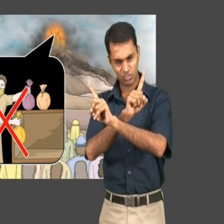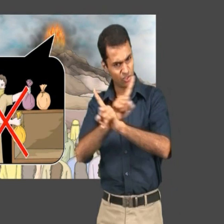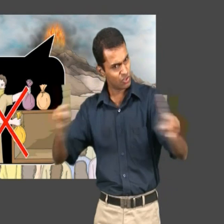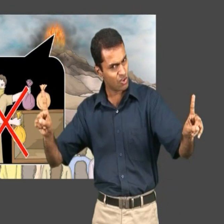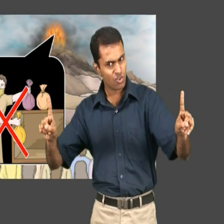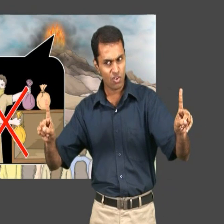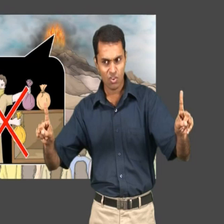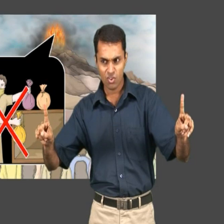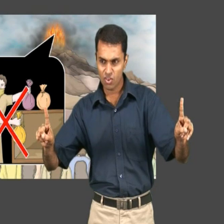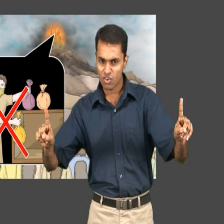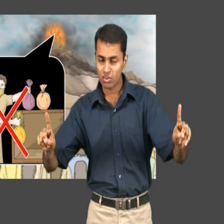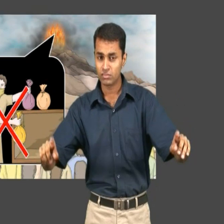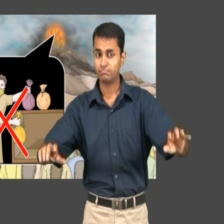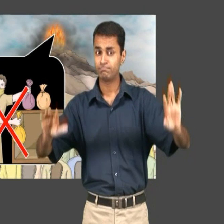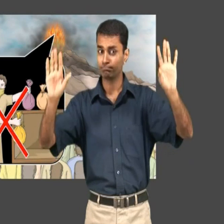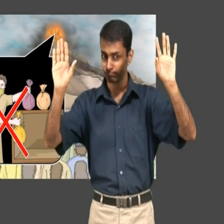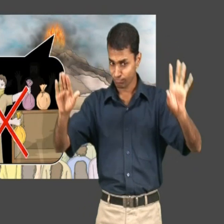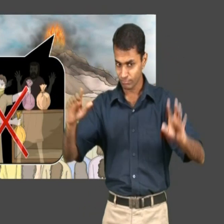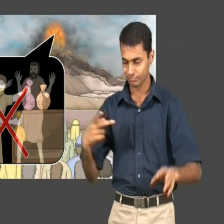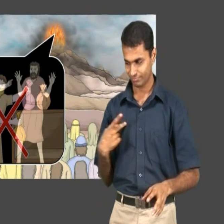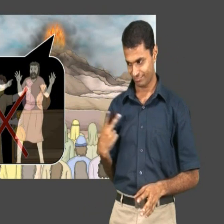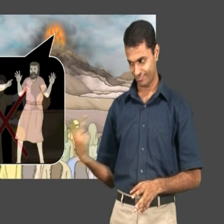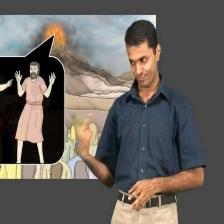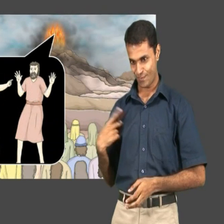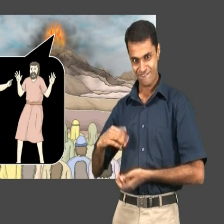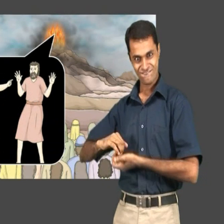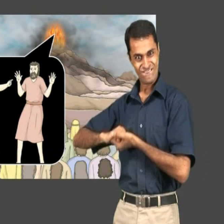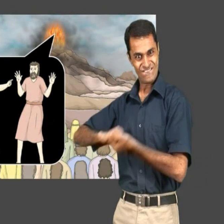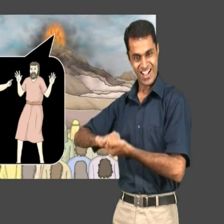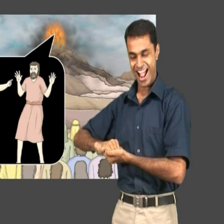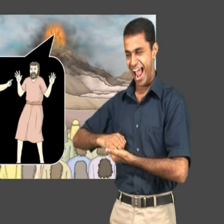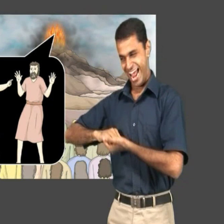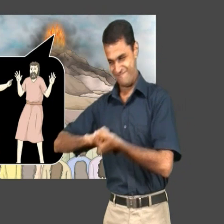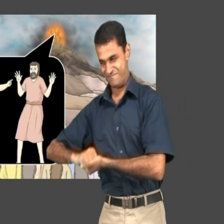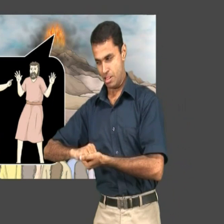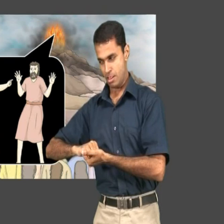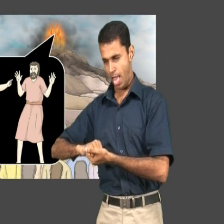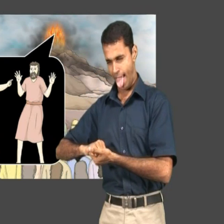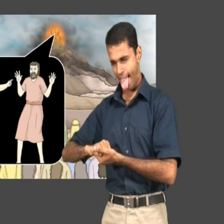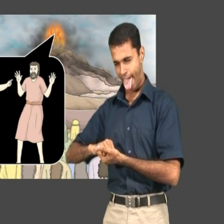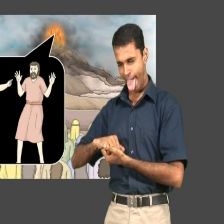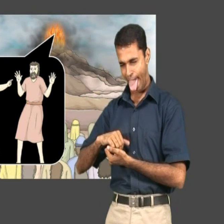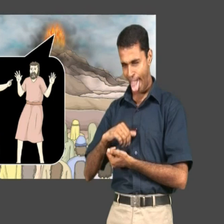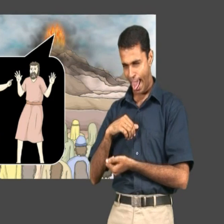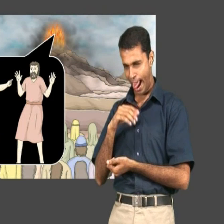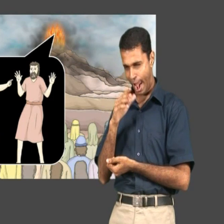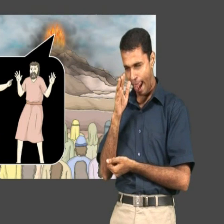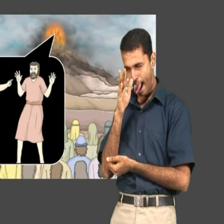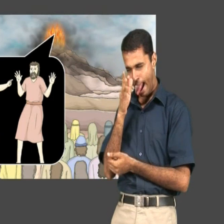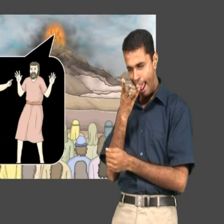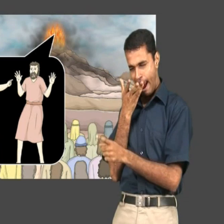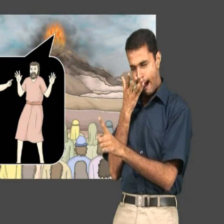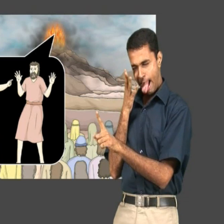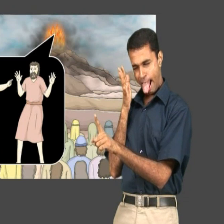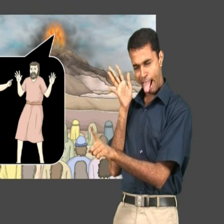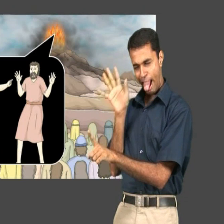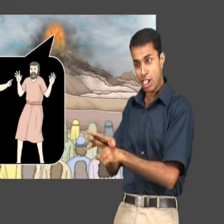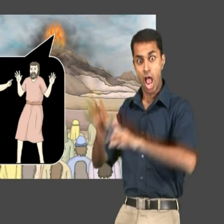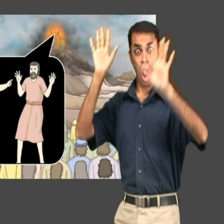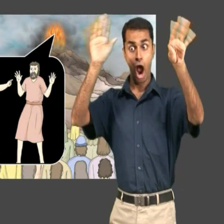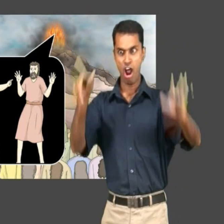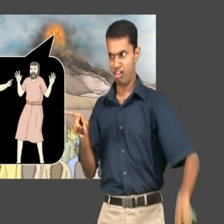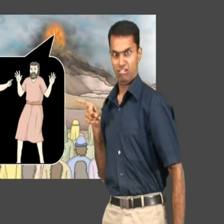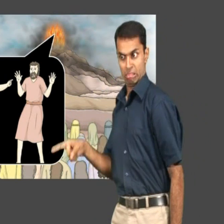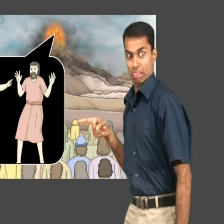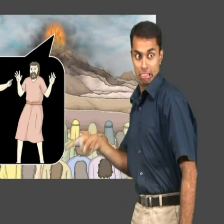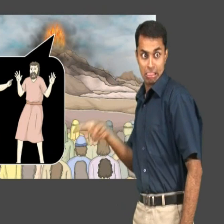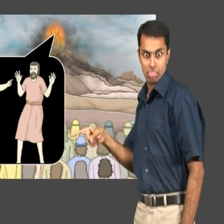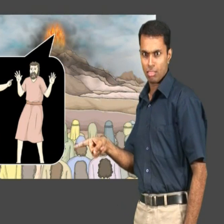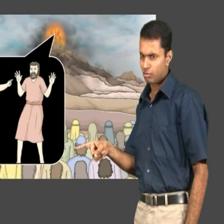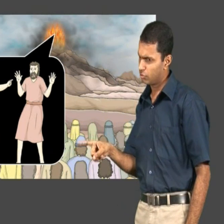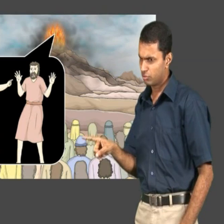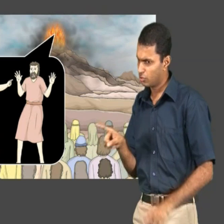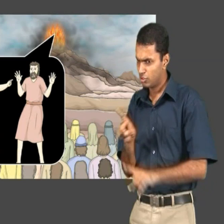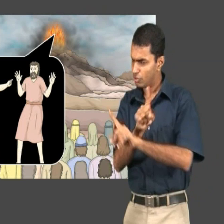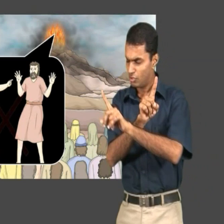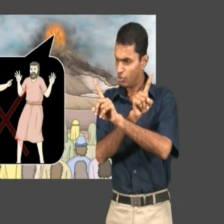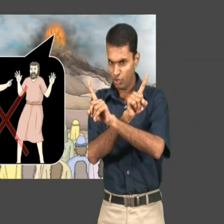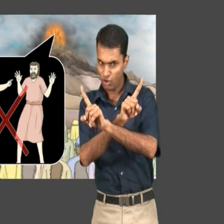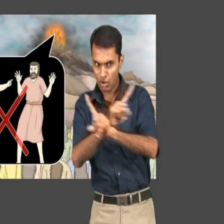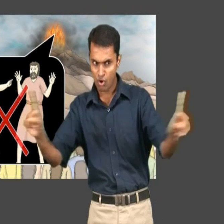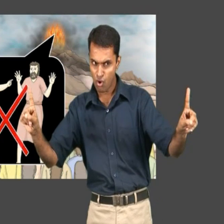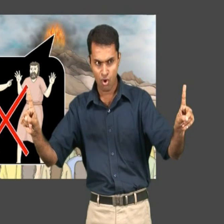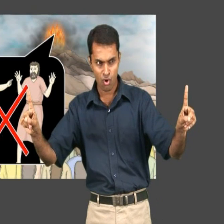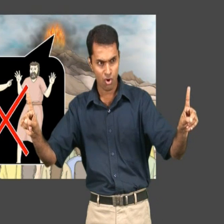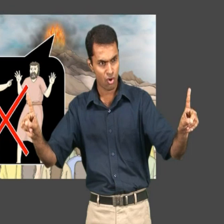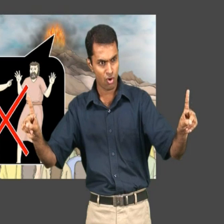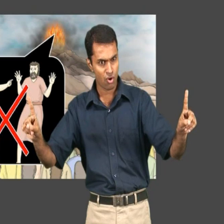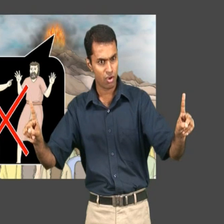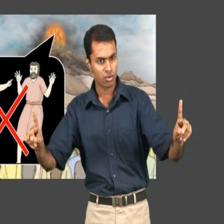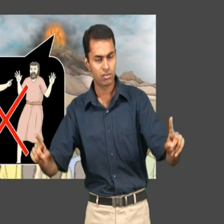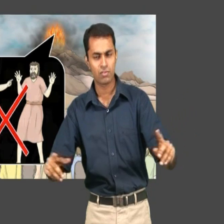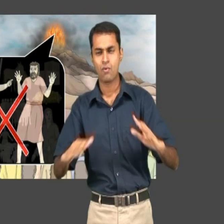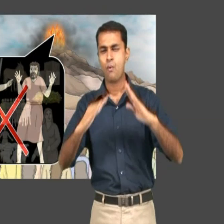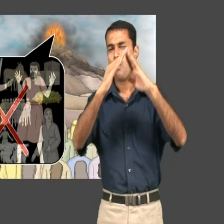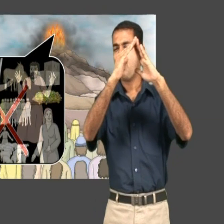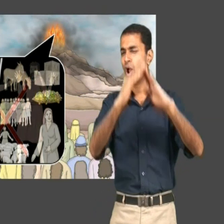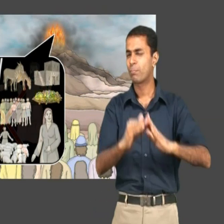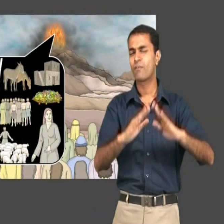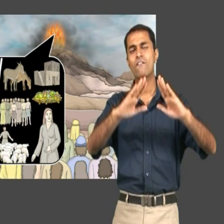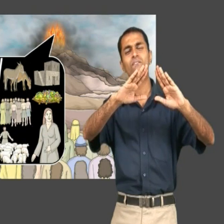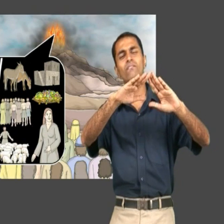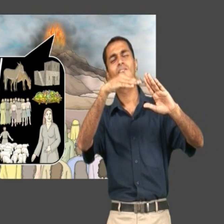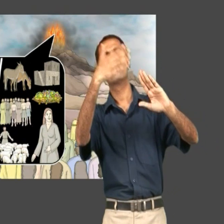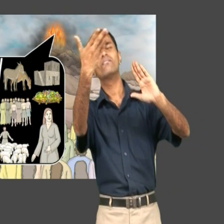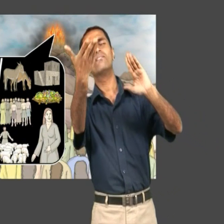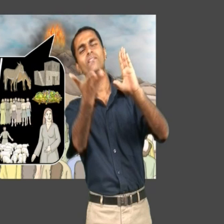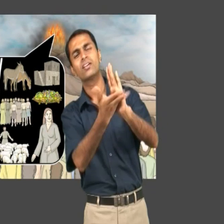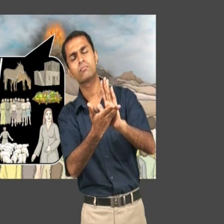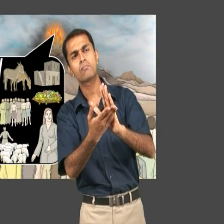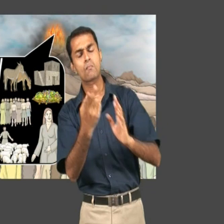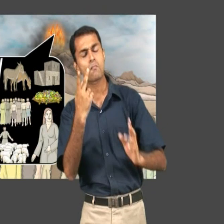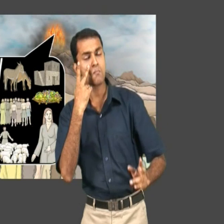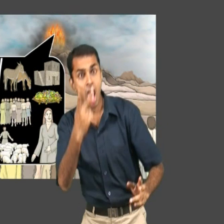You shall not bear false witness against your neighbor.